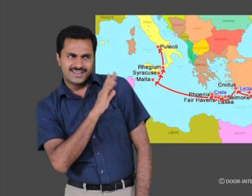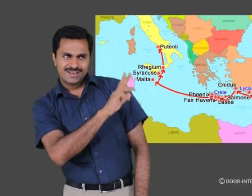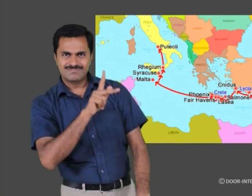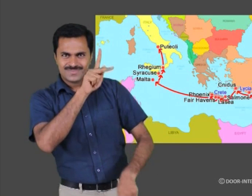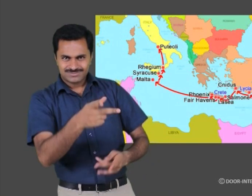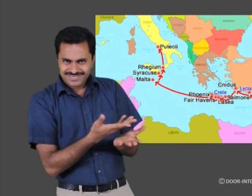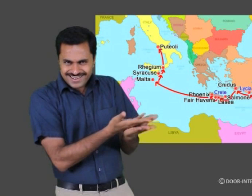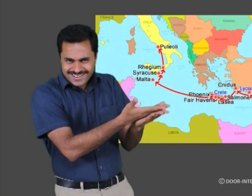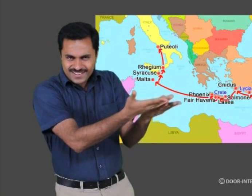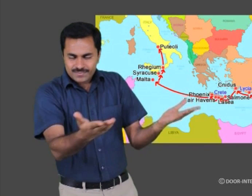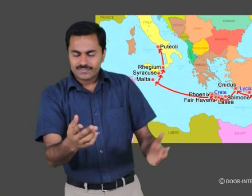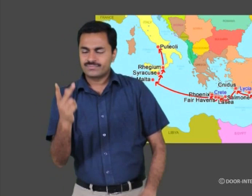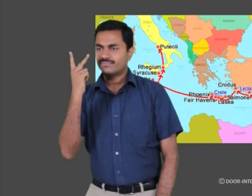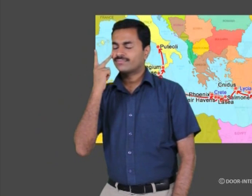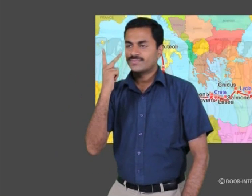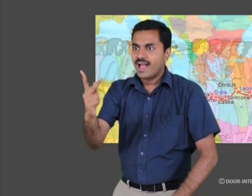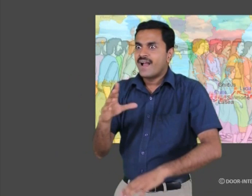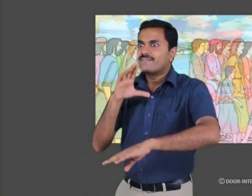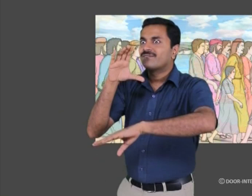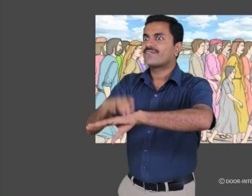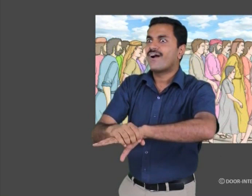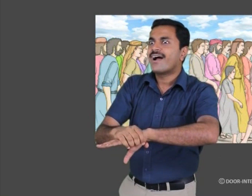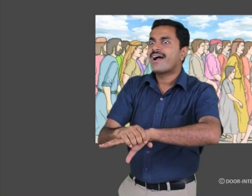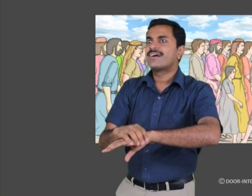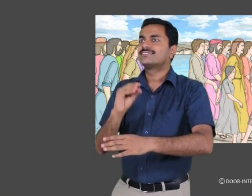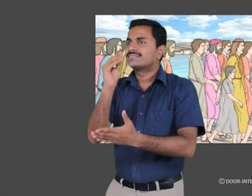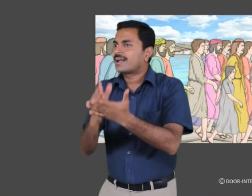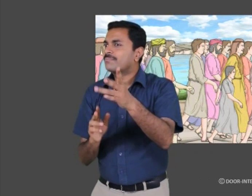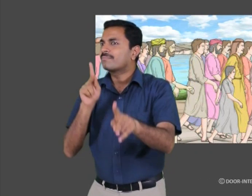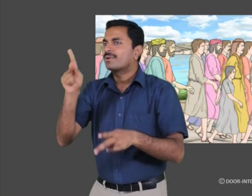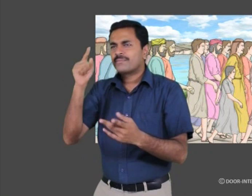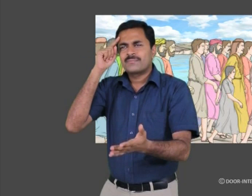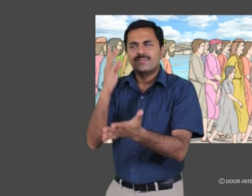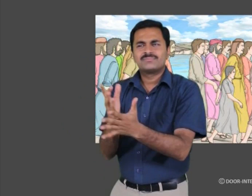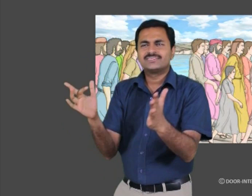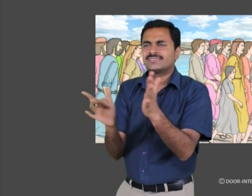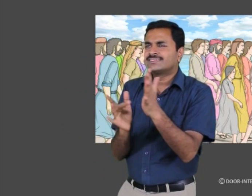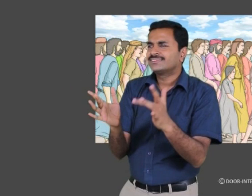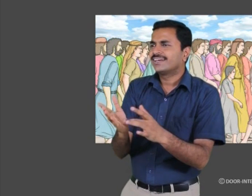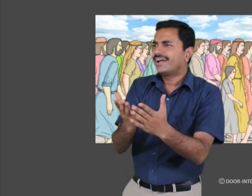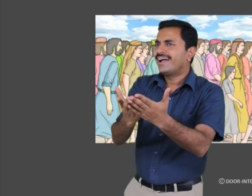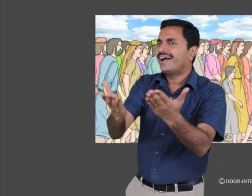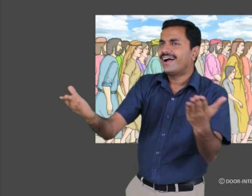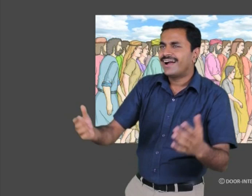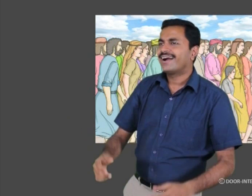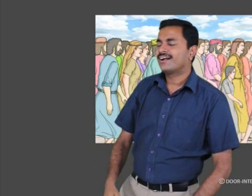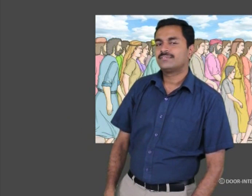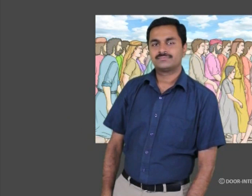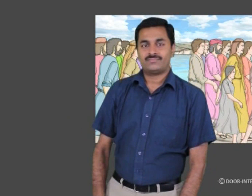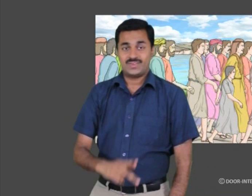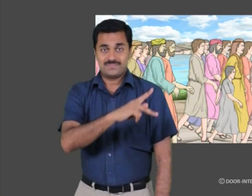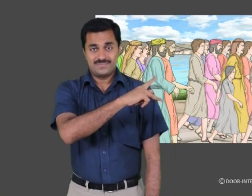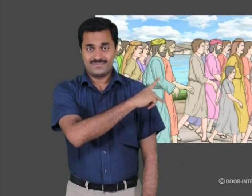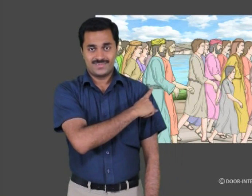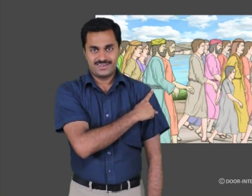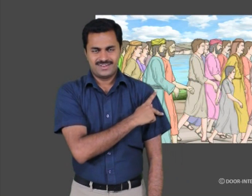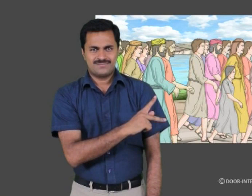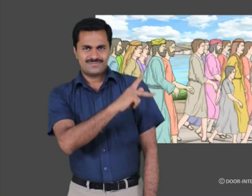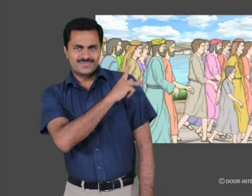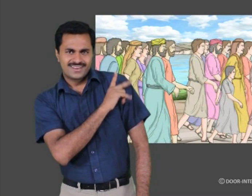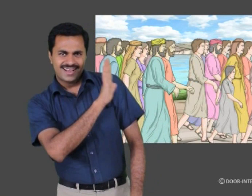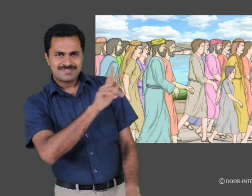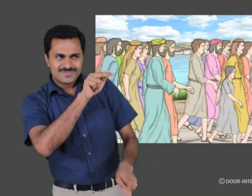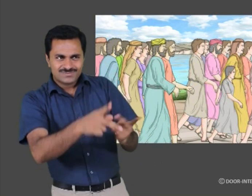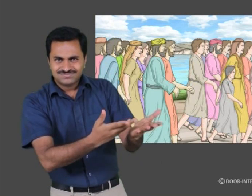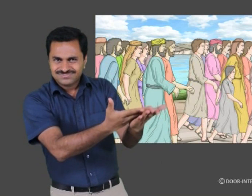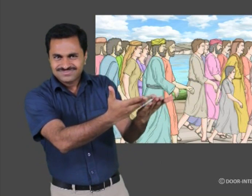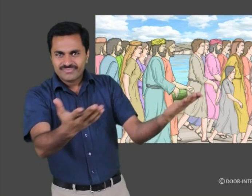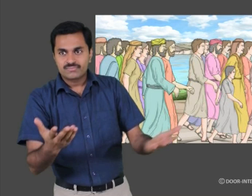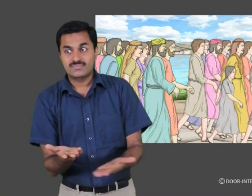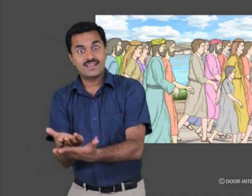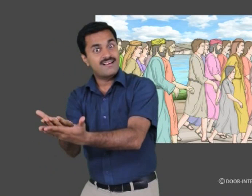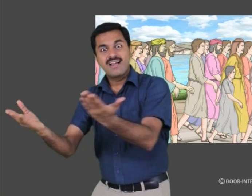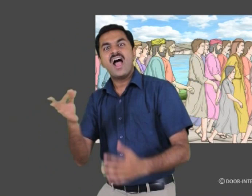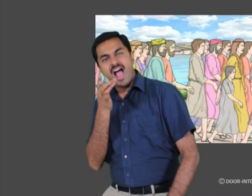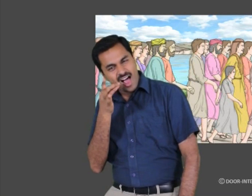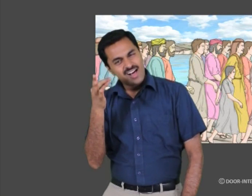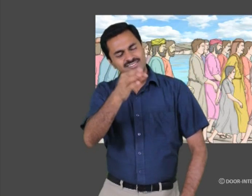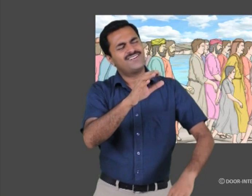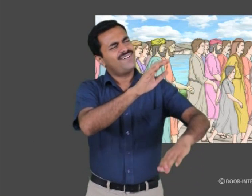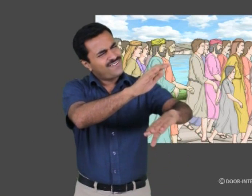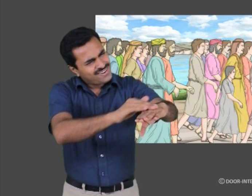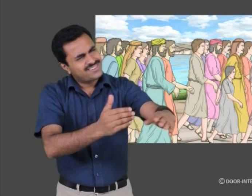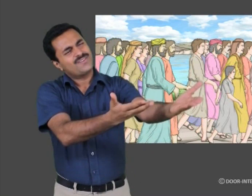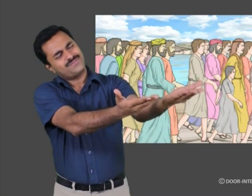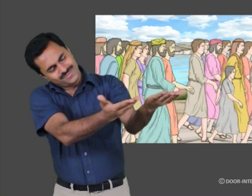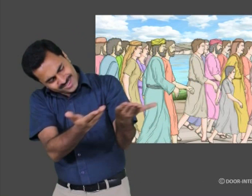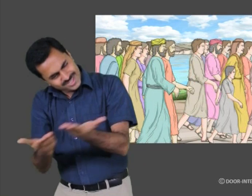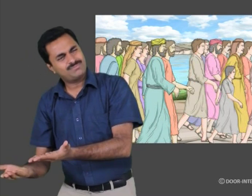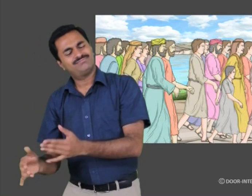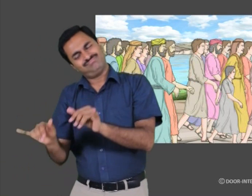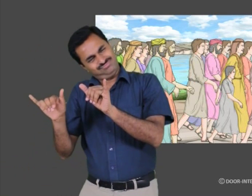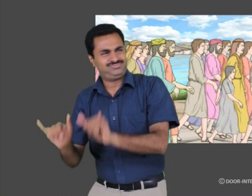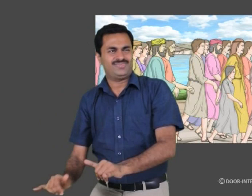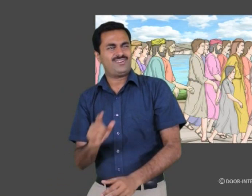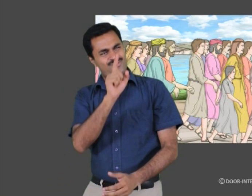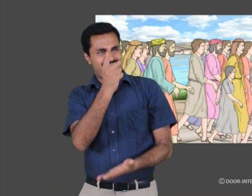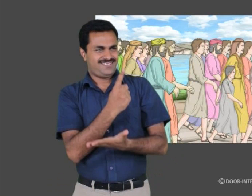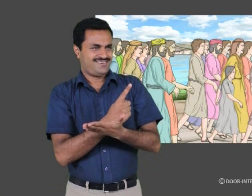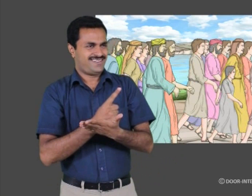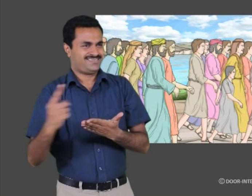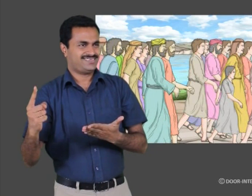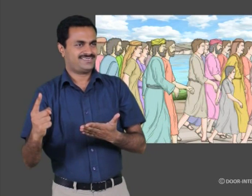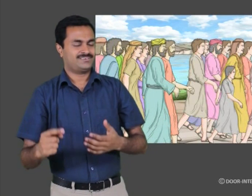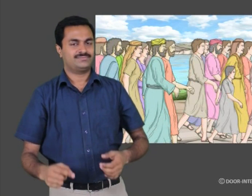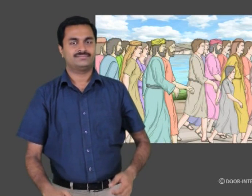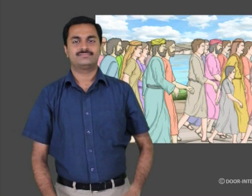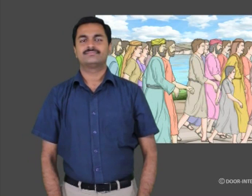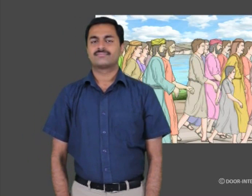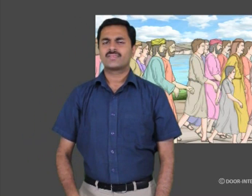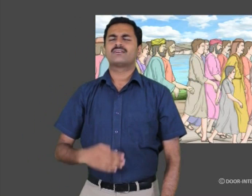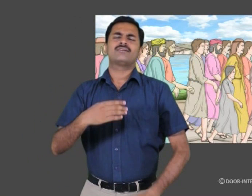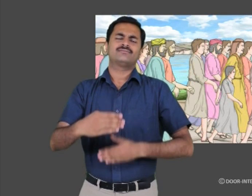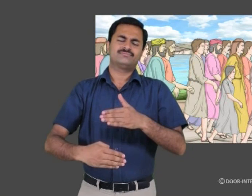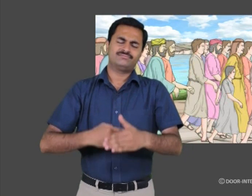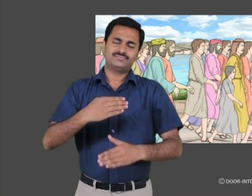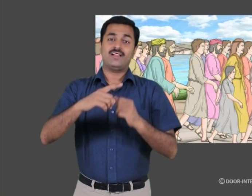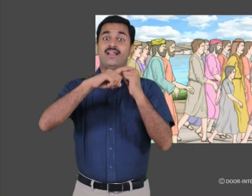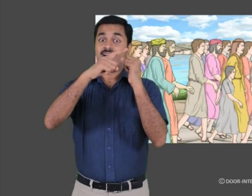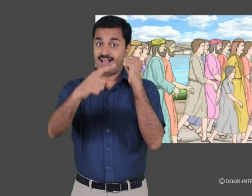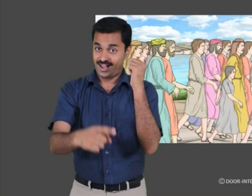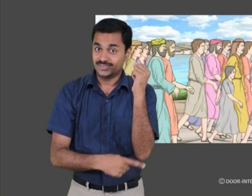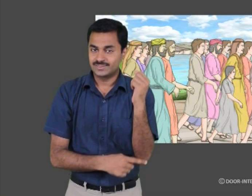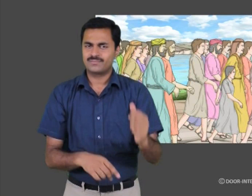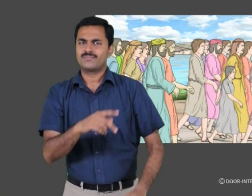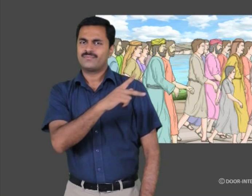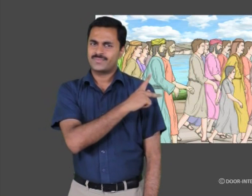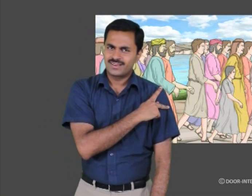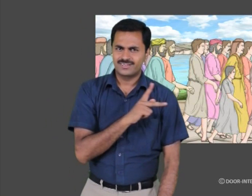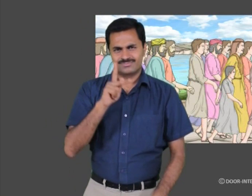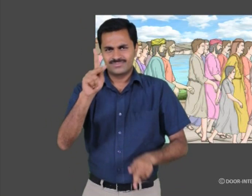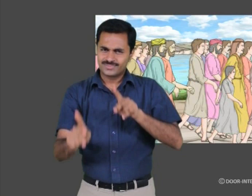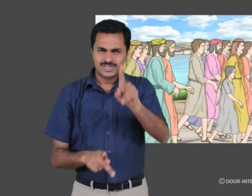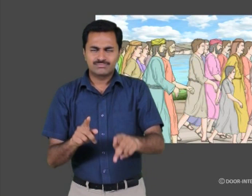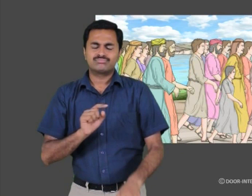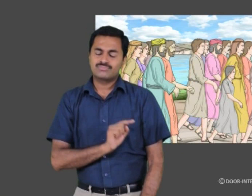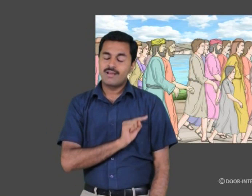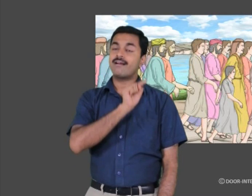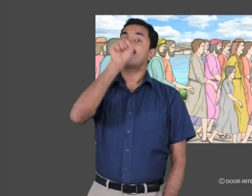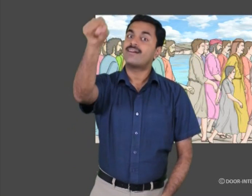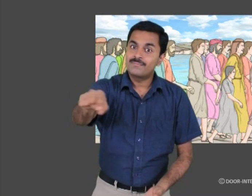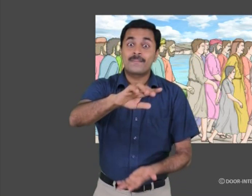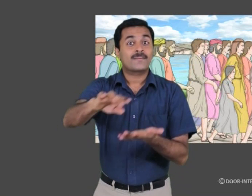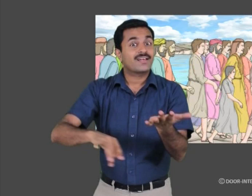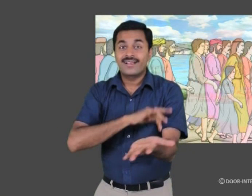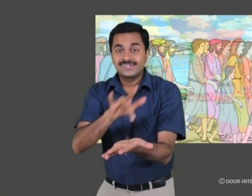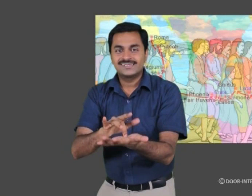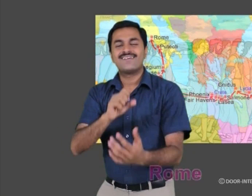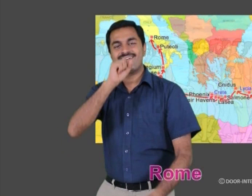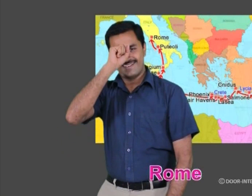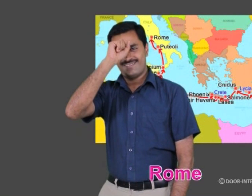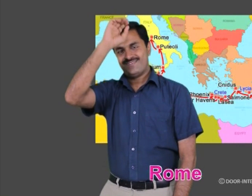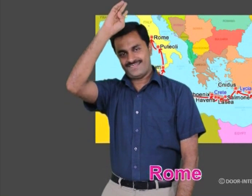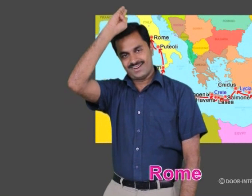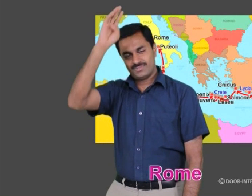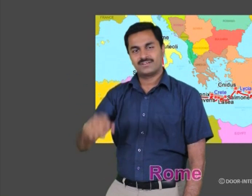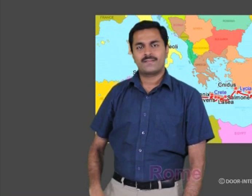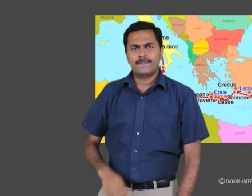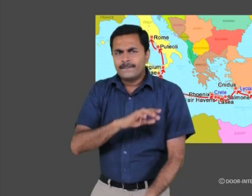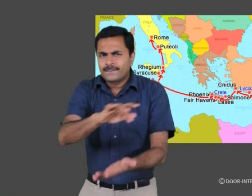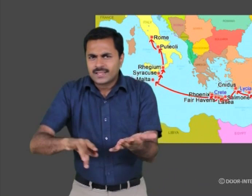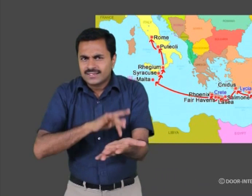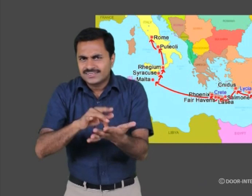There we found some brothers who invited us to spend the week with them.